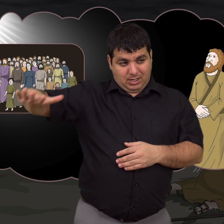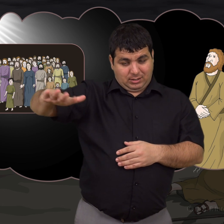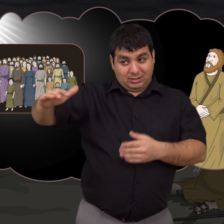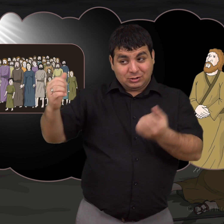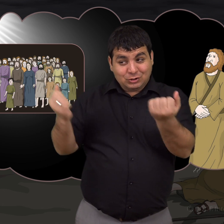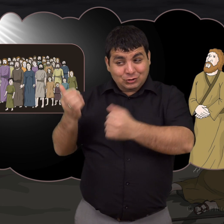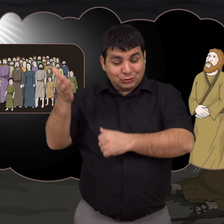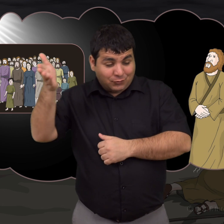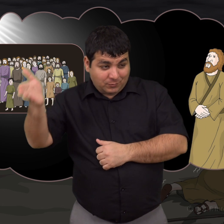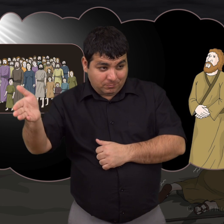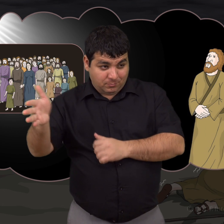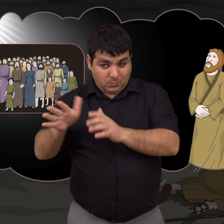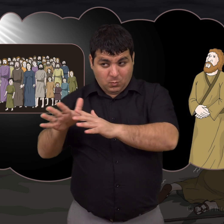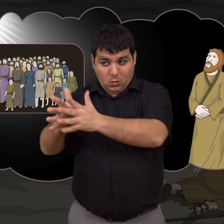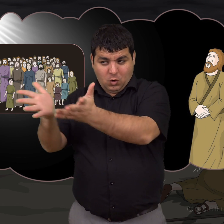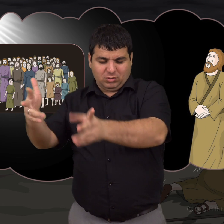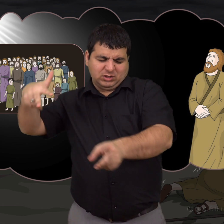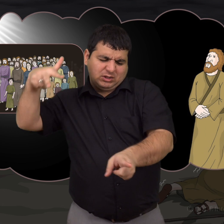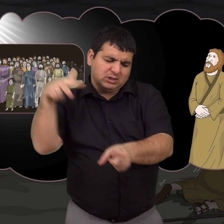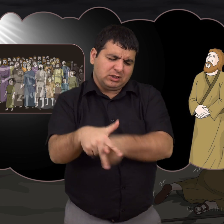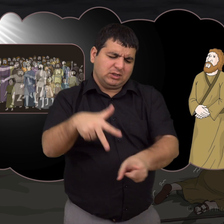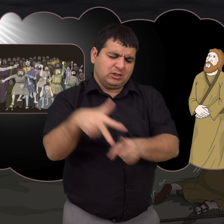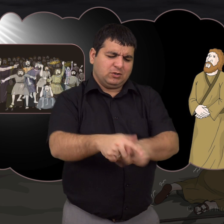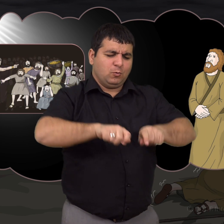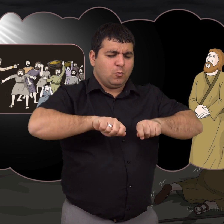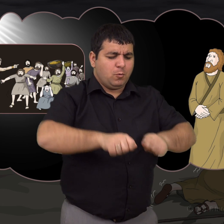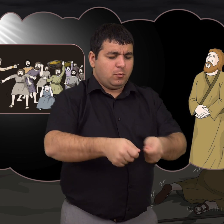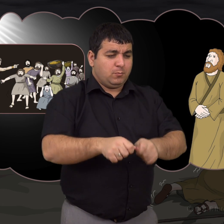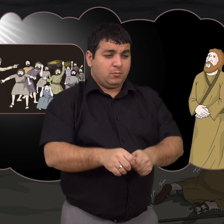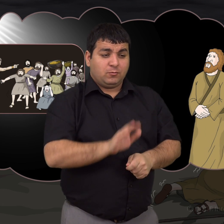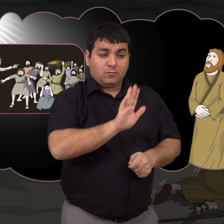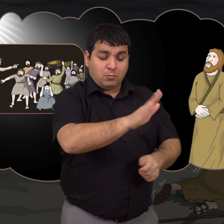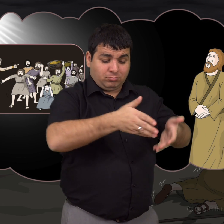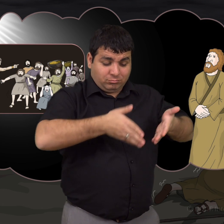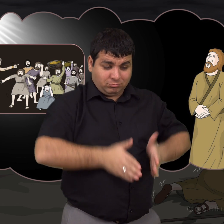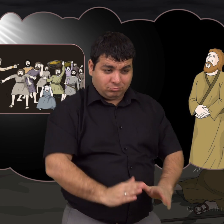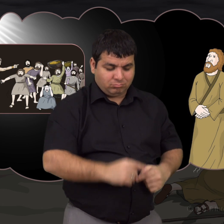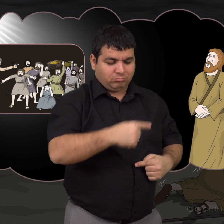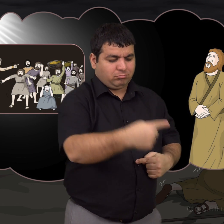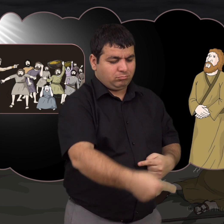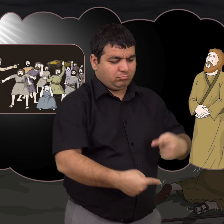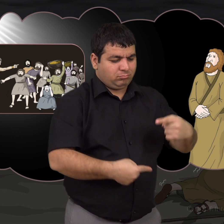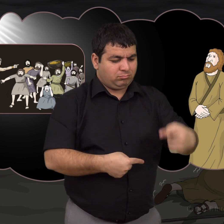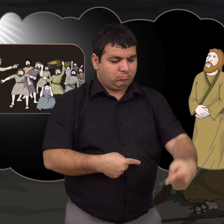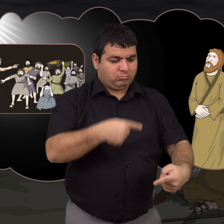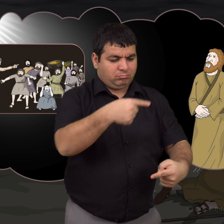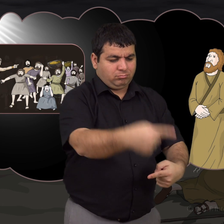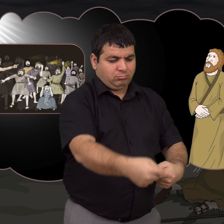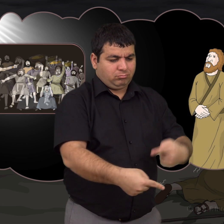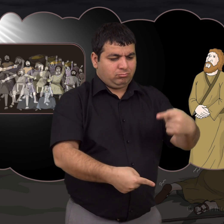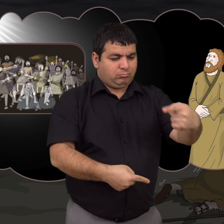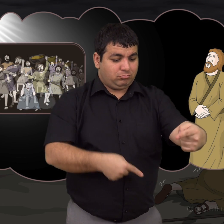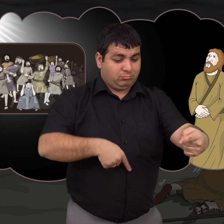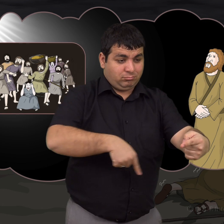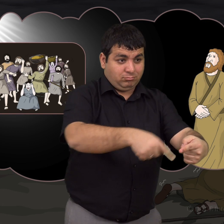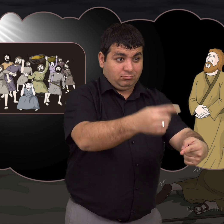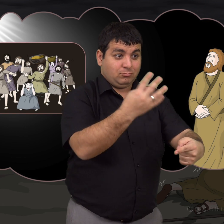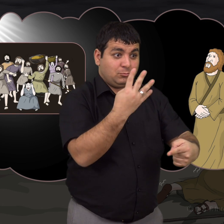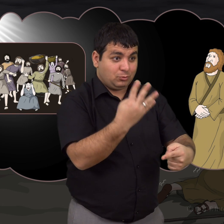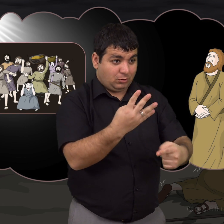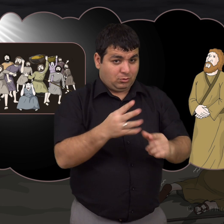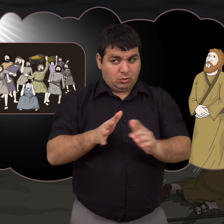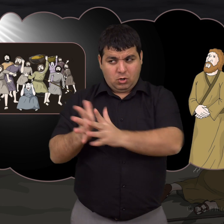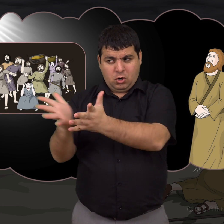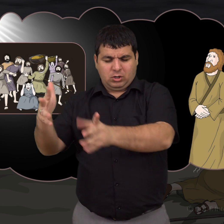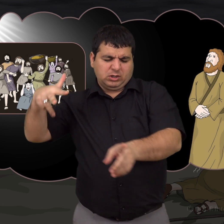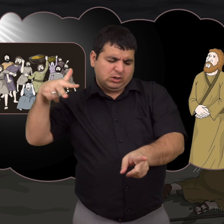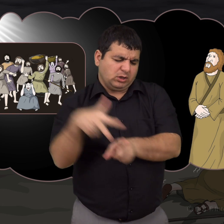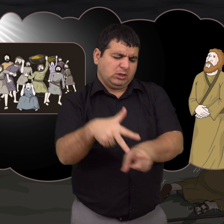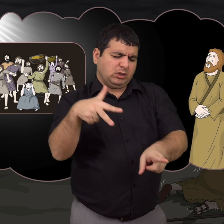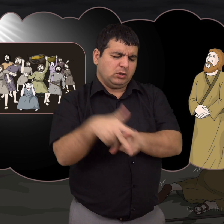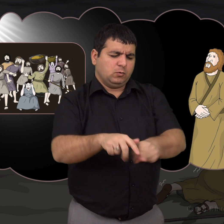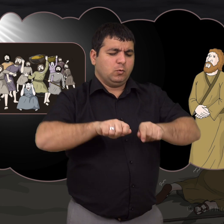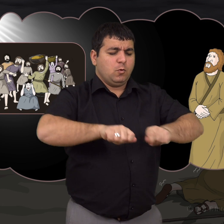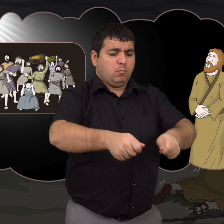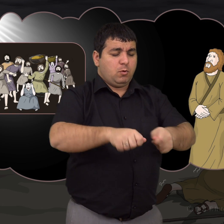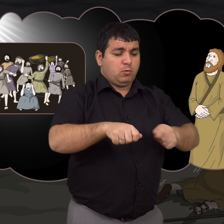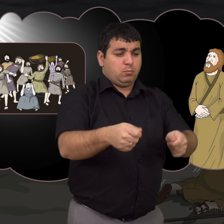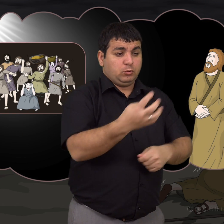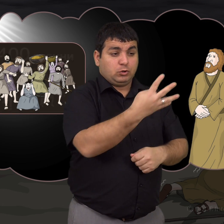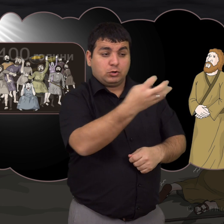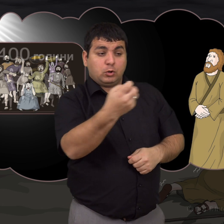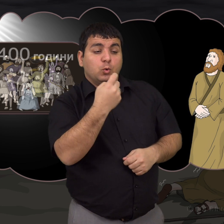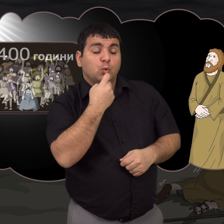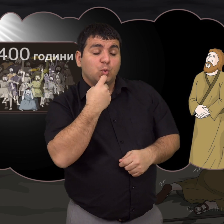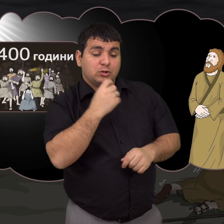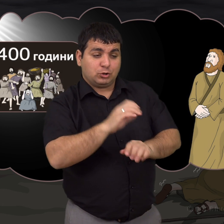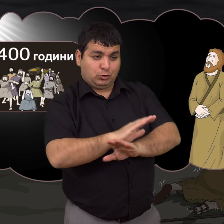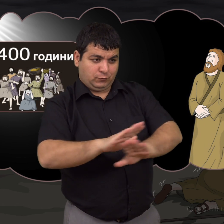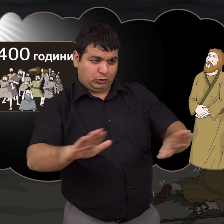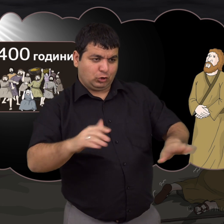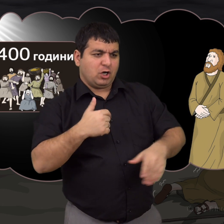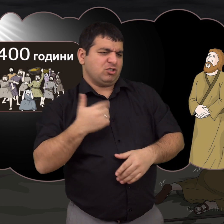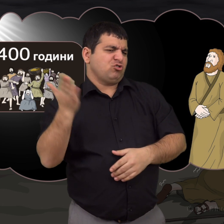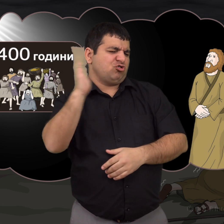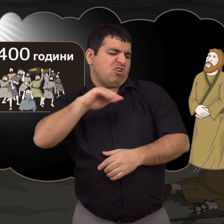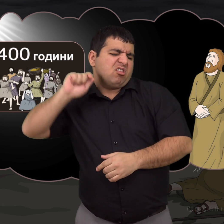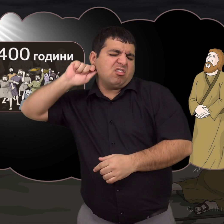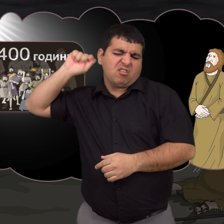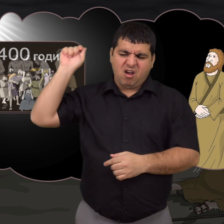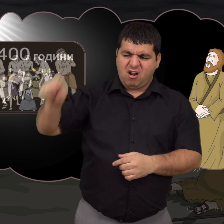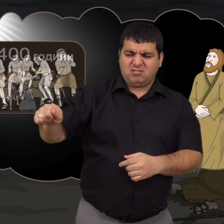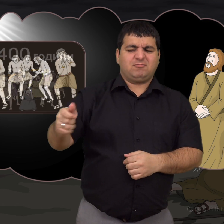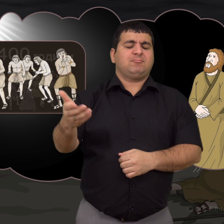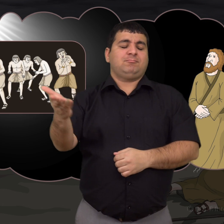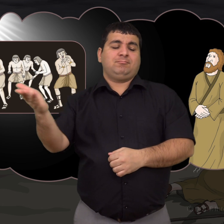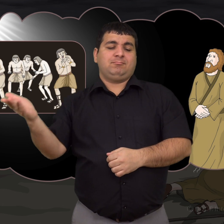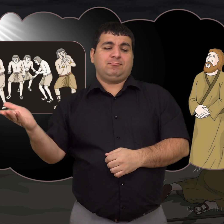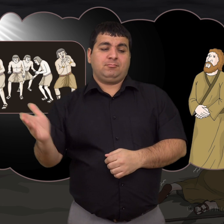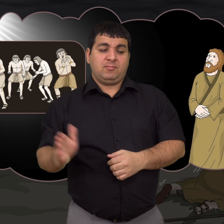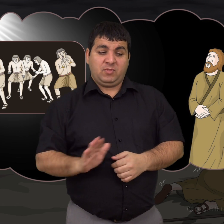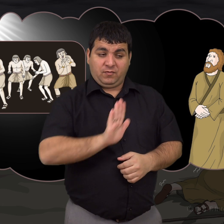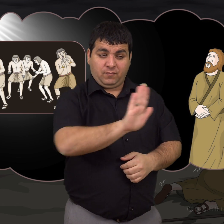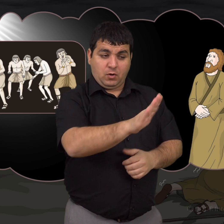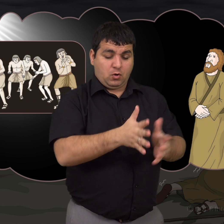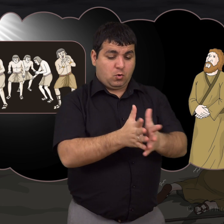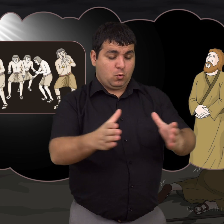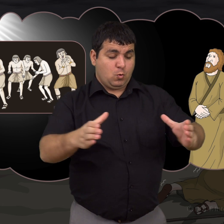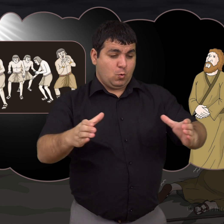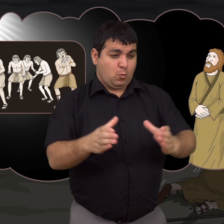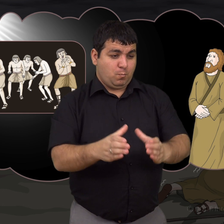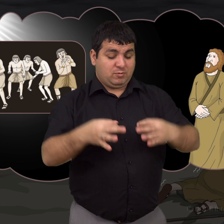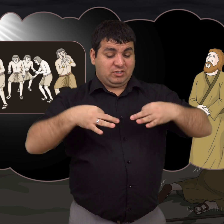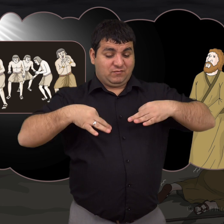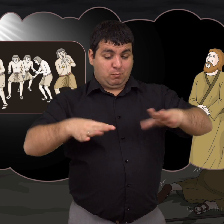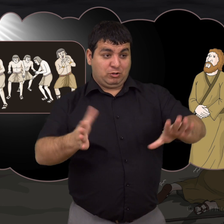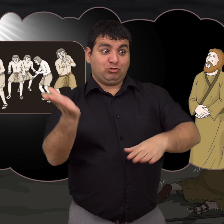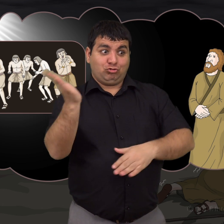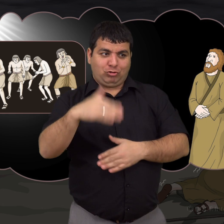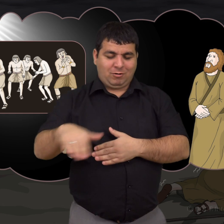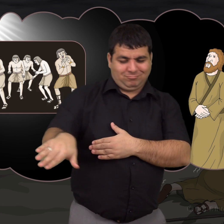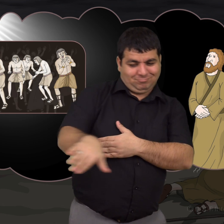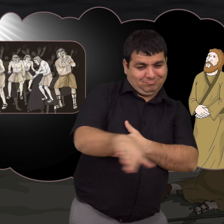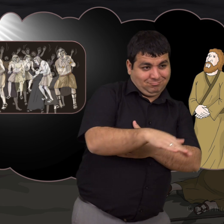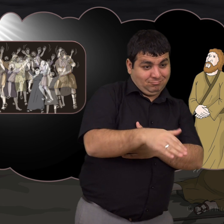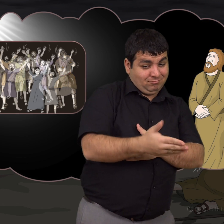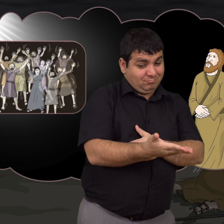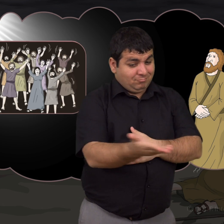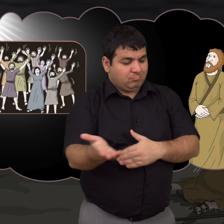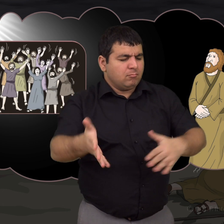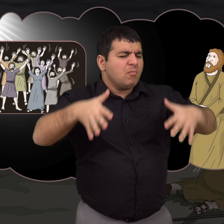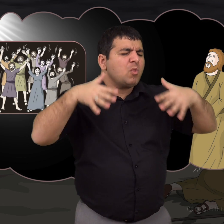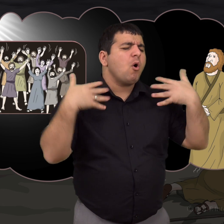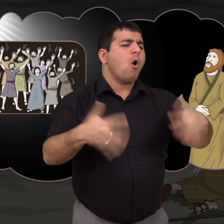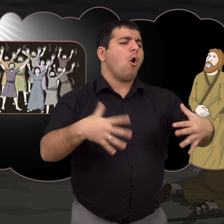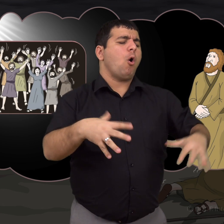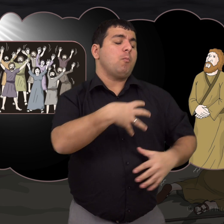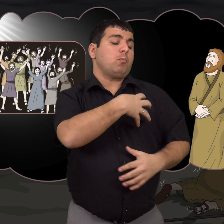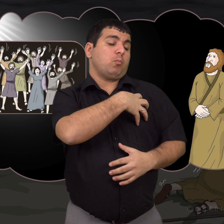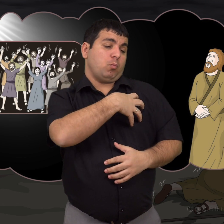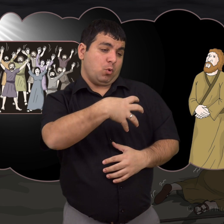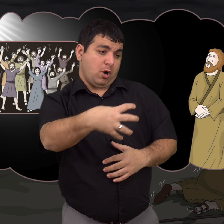But I will judge the nation they serve as slaves, and afterward they will depart with many possessions.